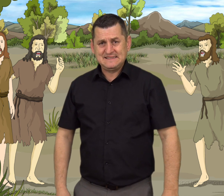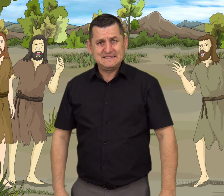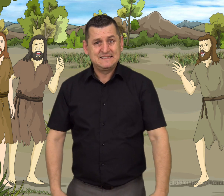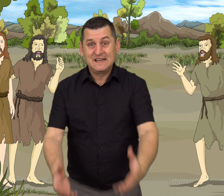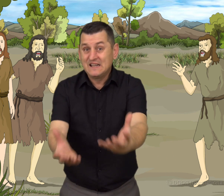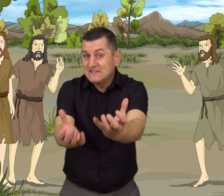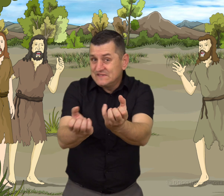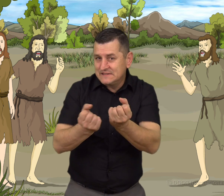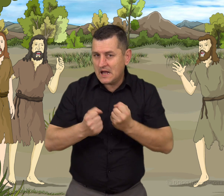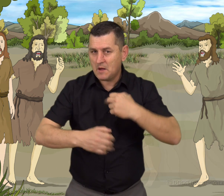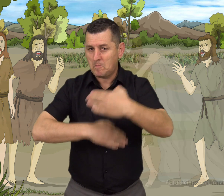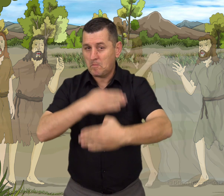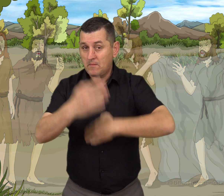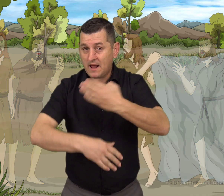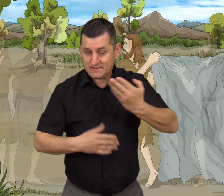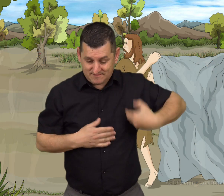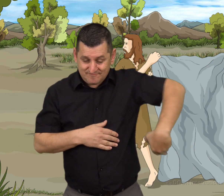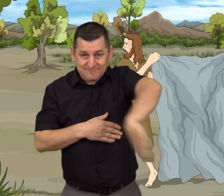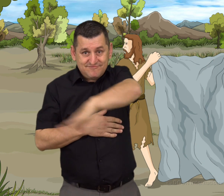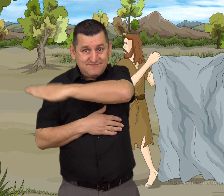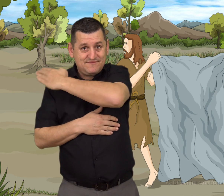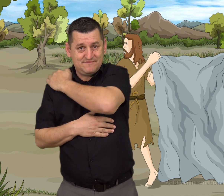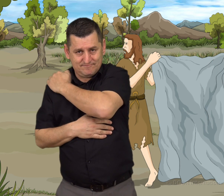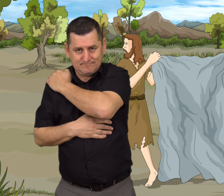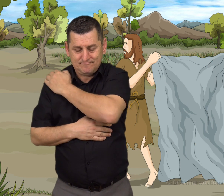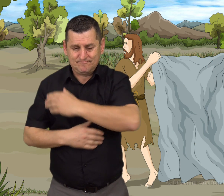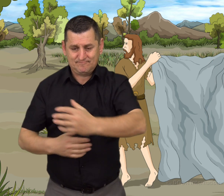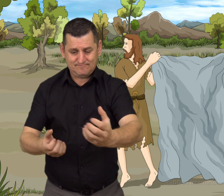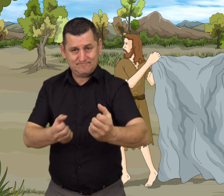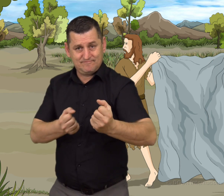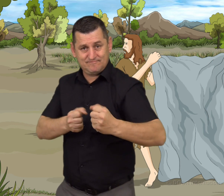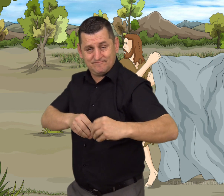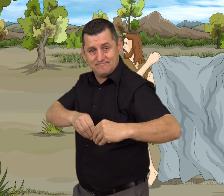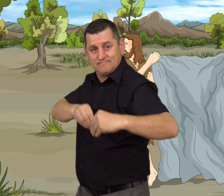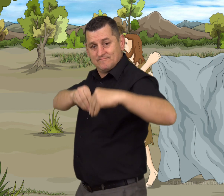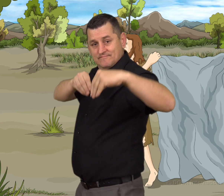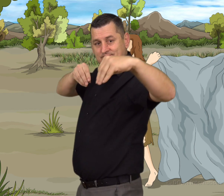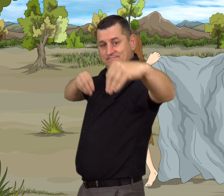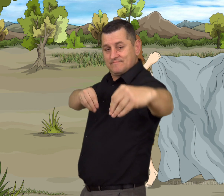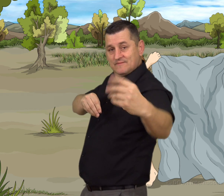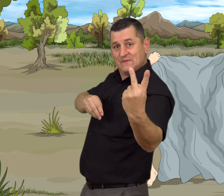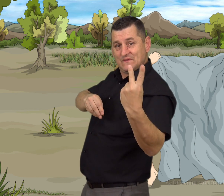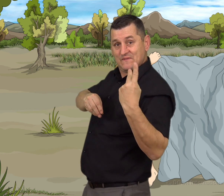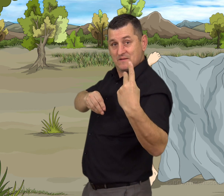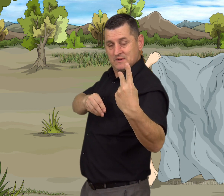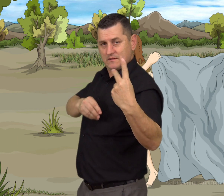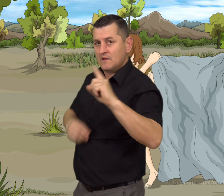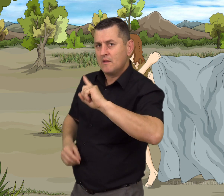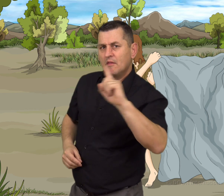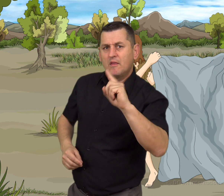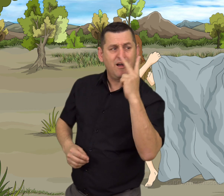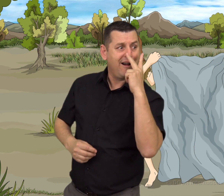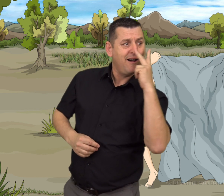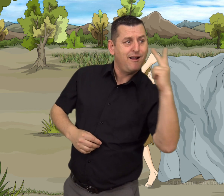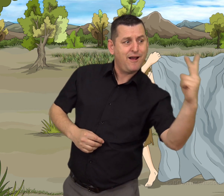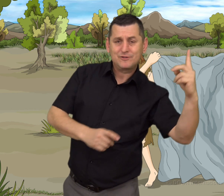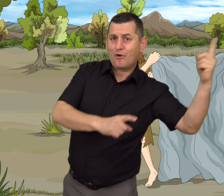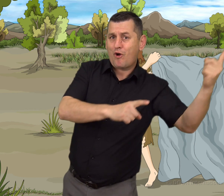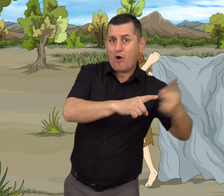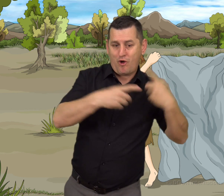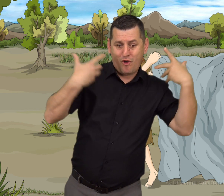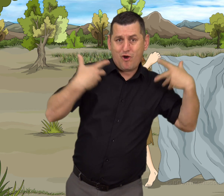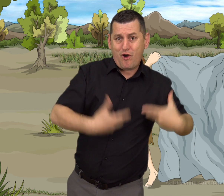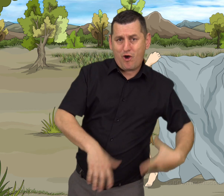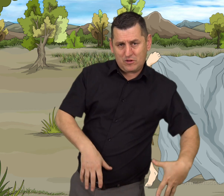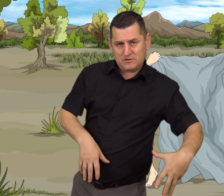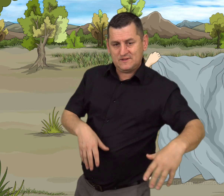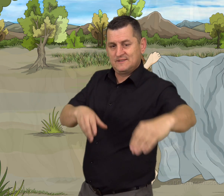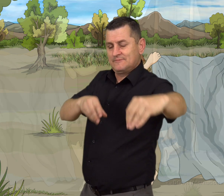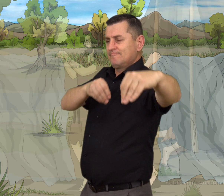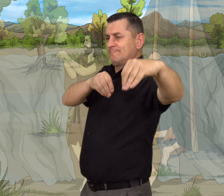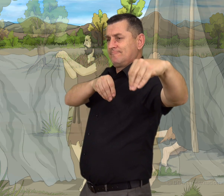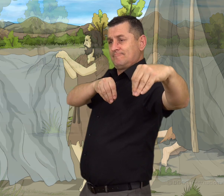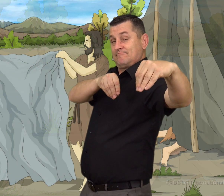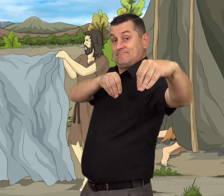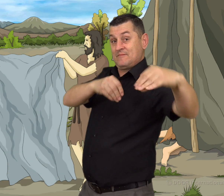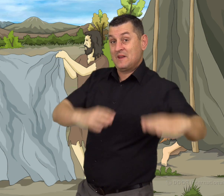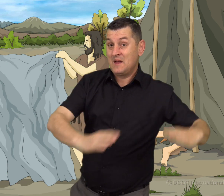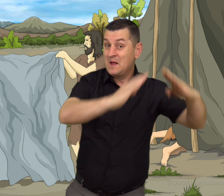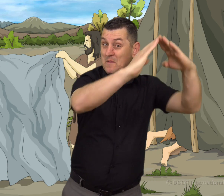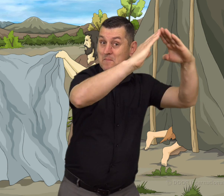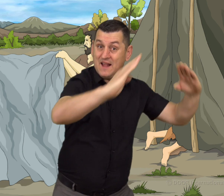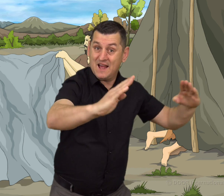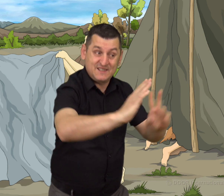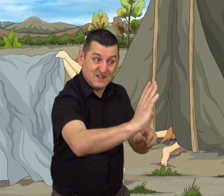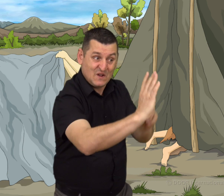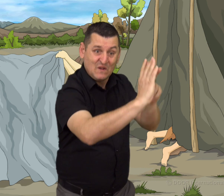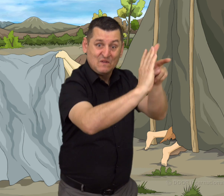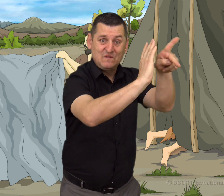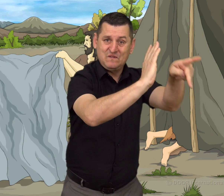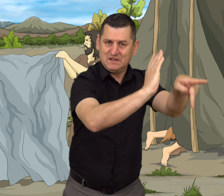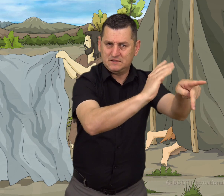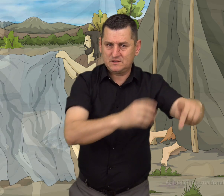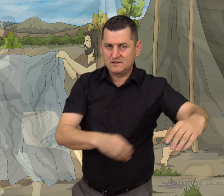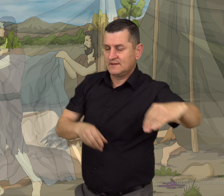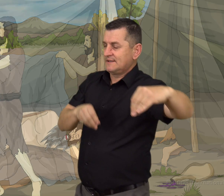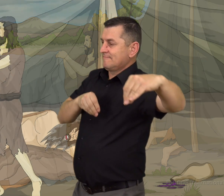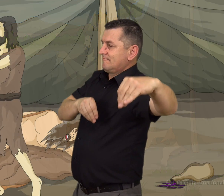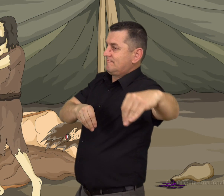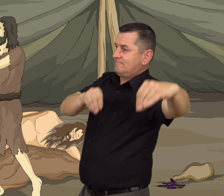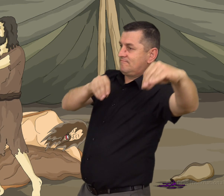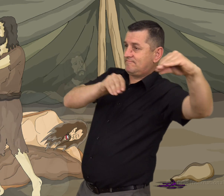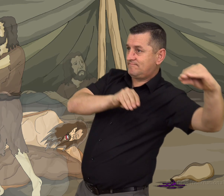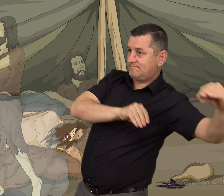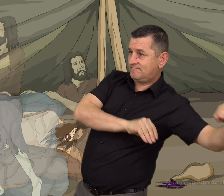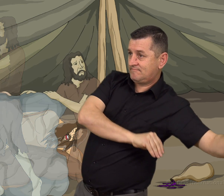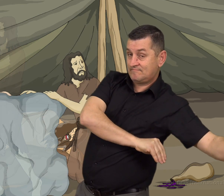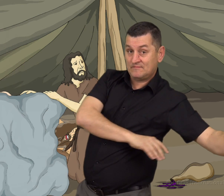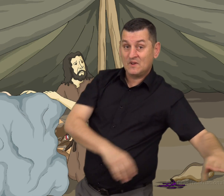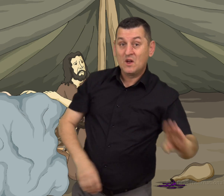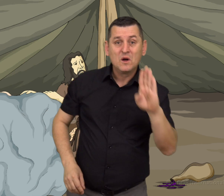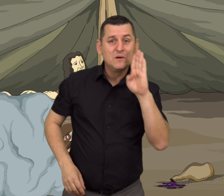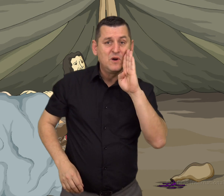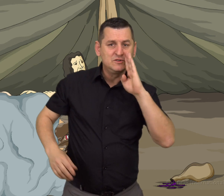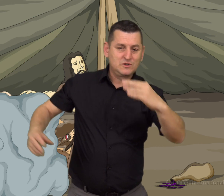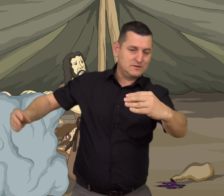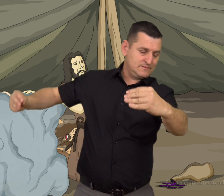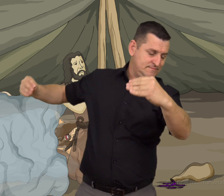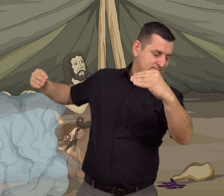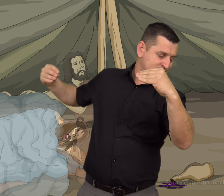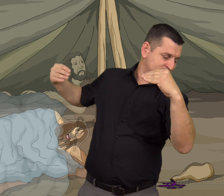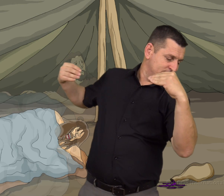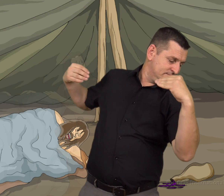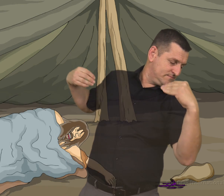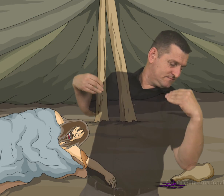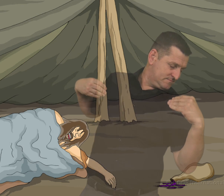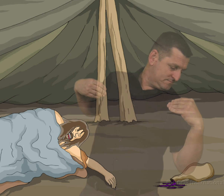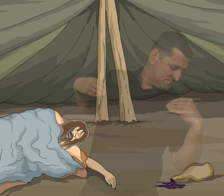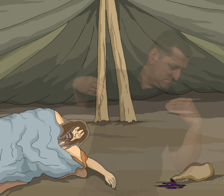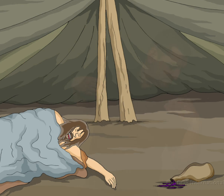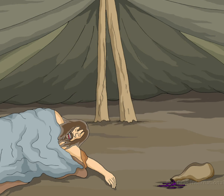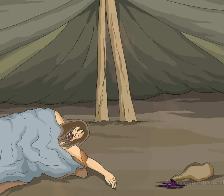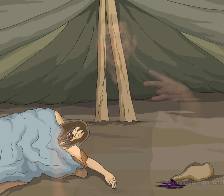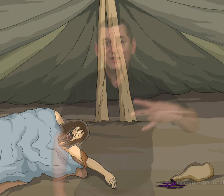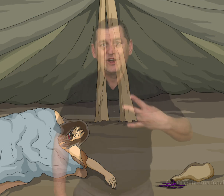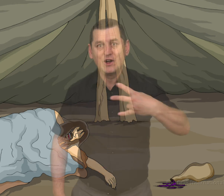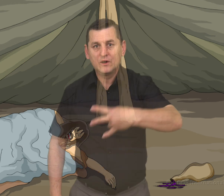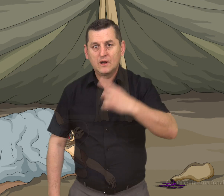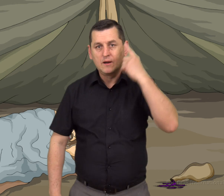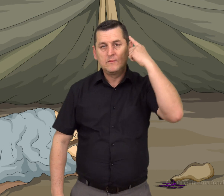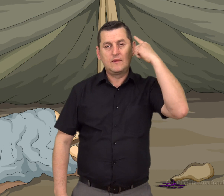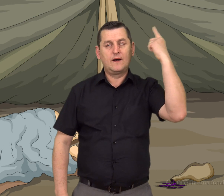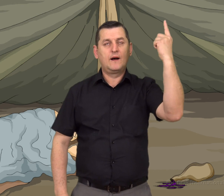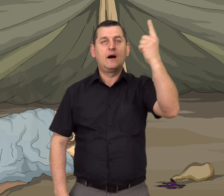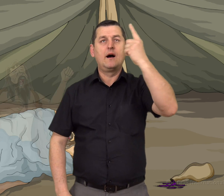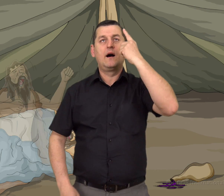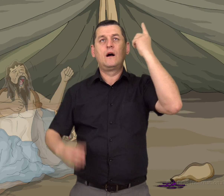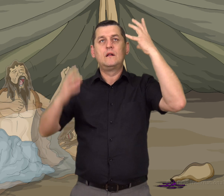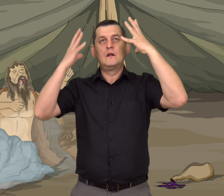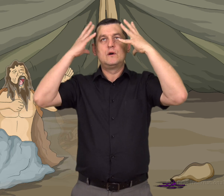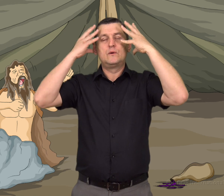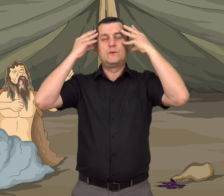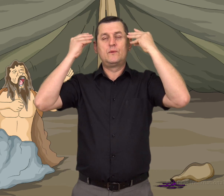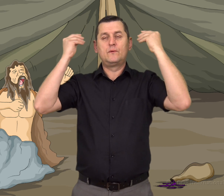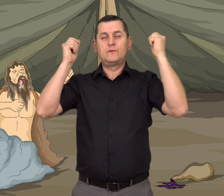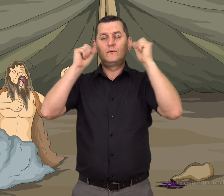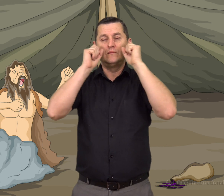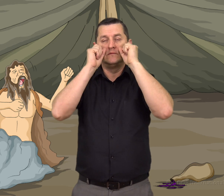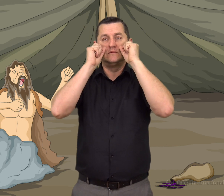Then Shem and Japheth took a garment and placed it across their shoulders, and walking backward, they covered their father’s nakedness. Their faces were turned away so that they did not see their father’s nakedness.